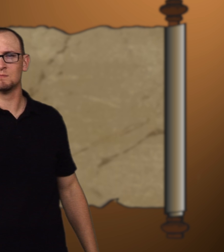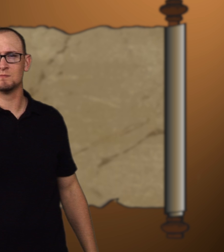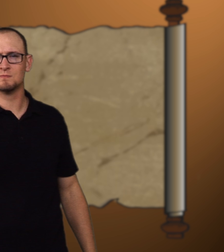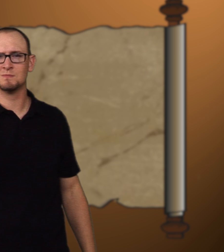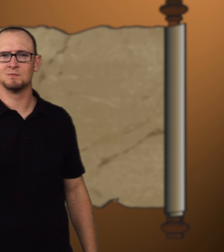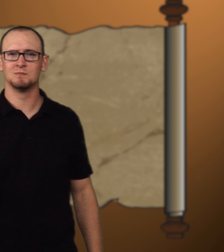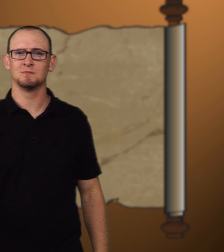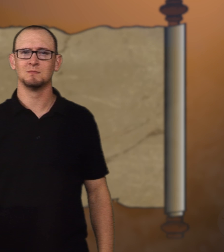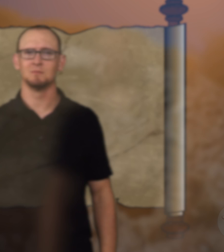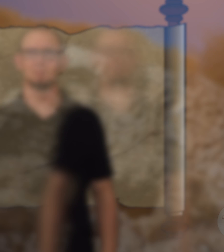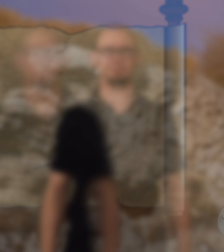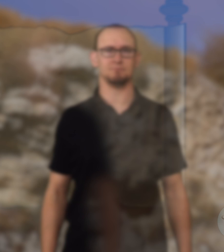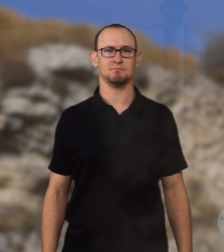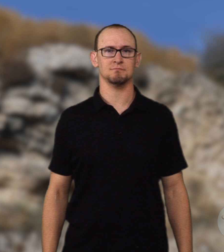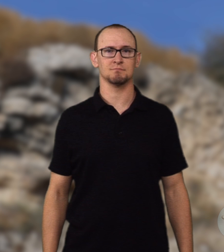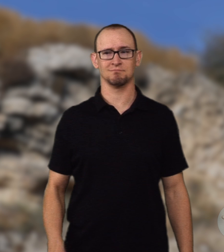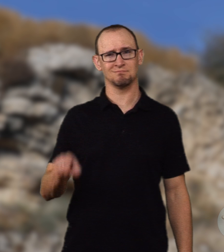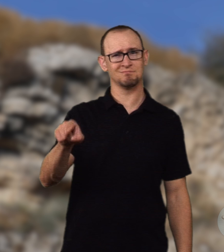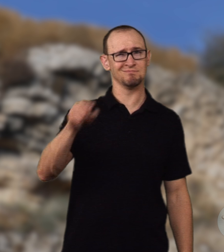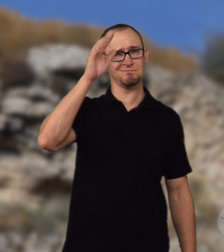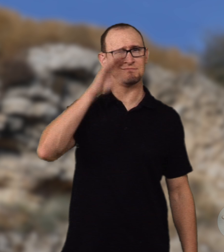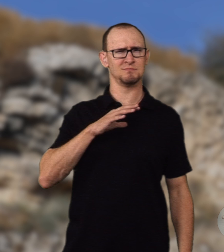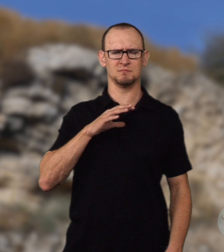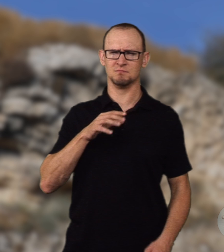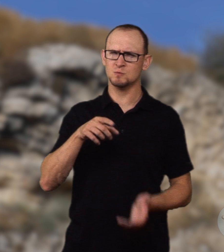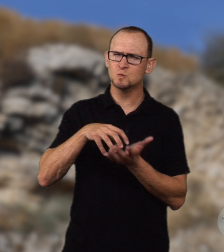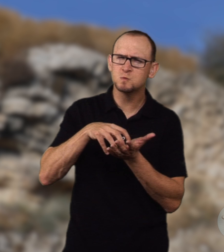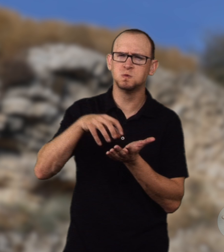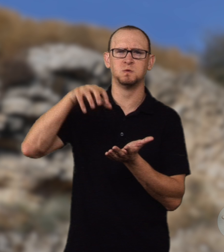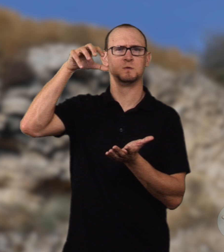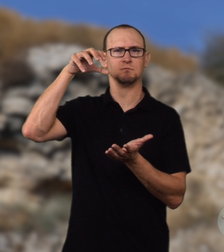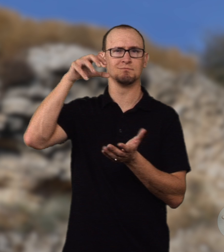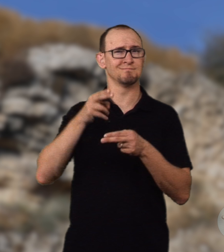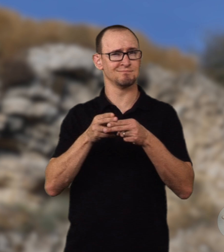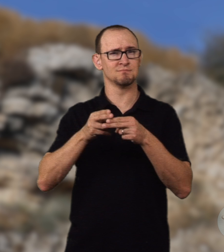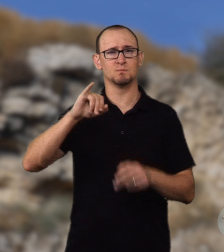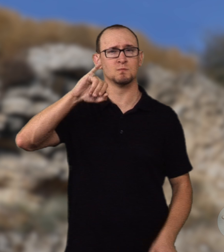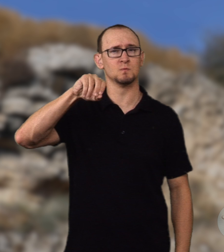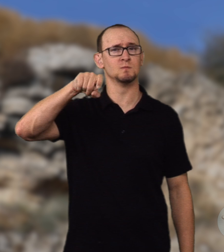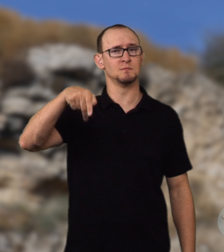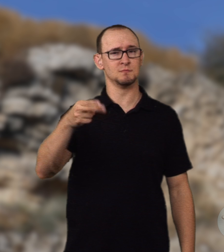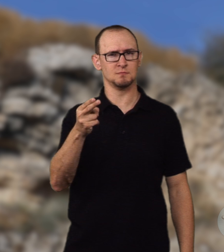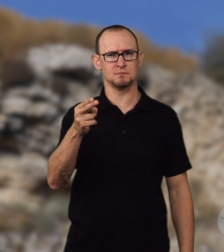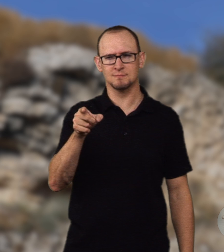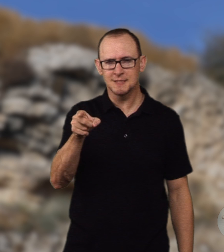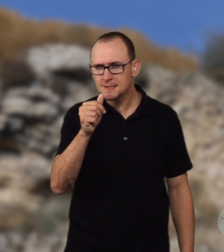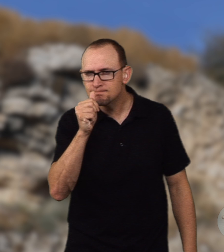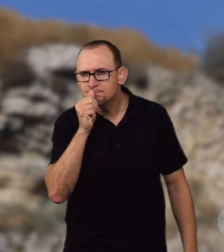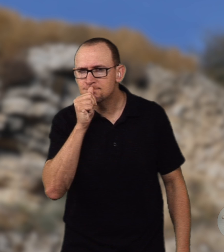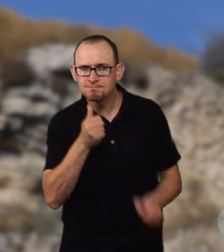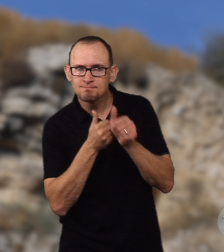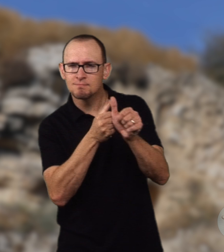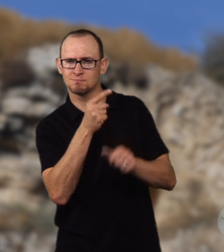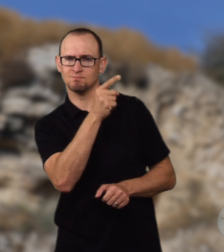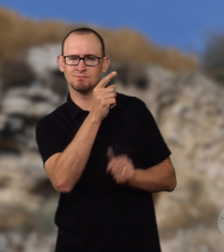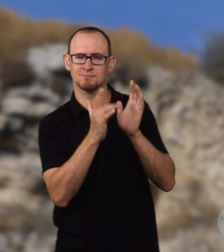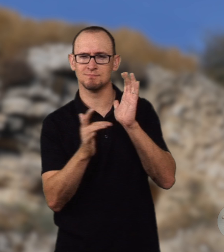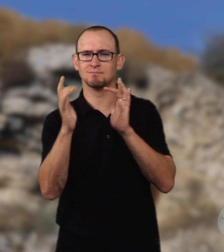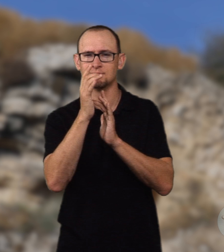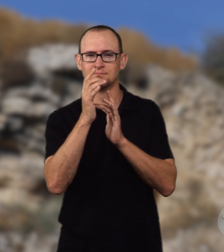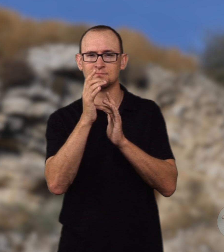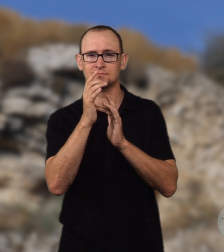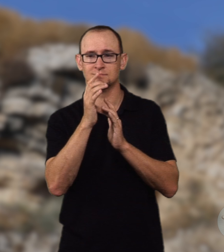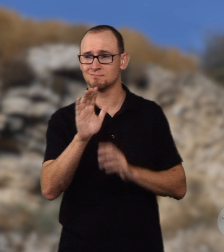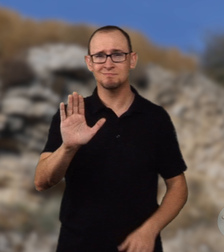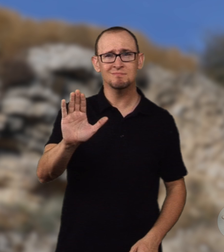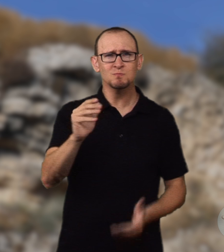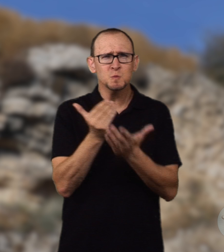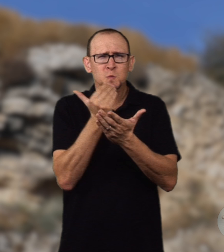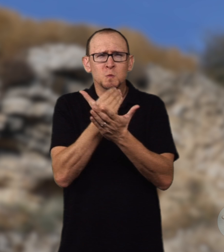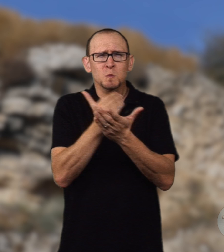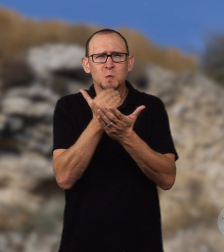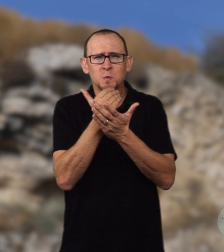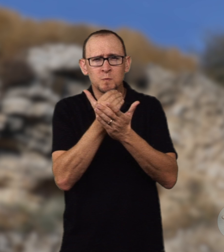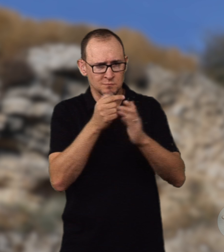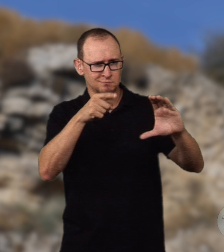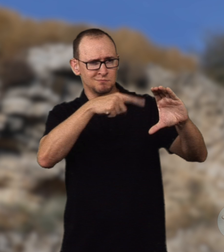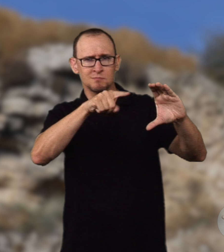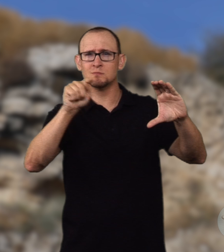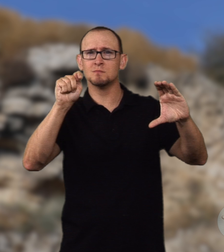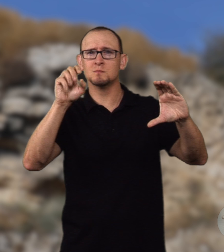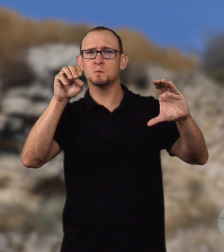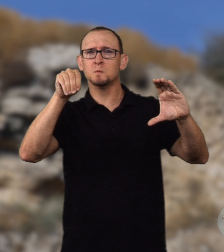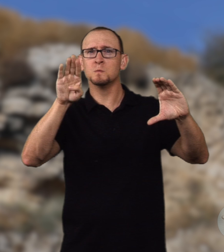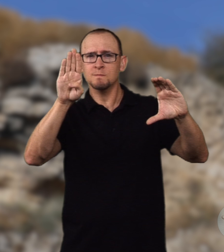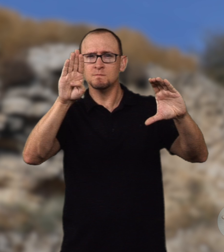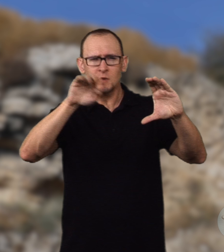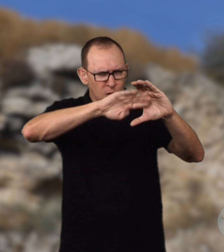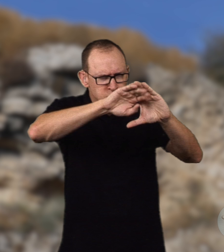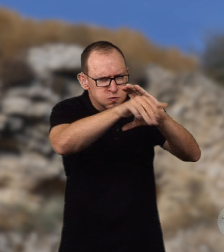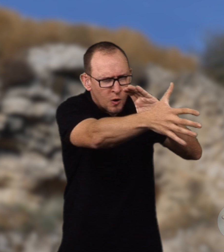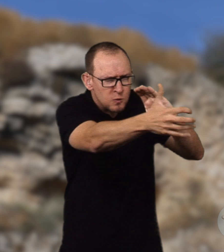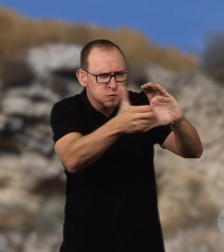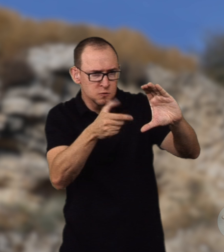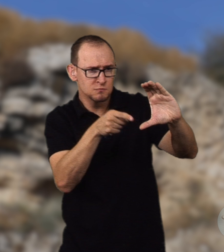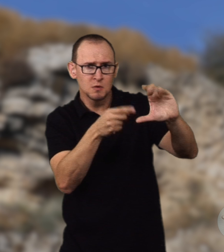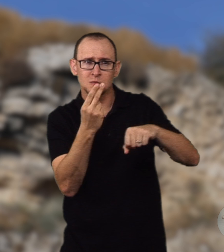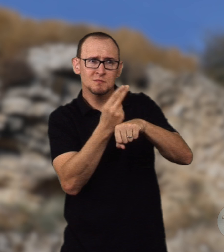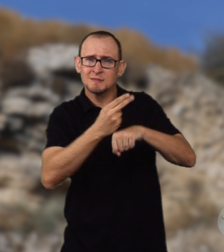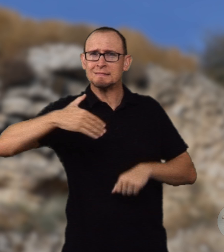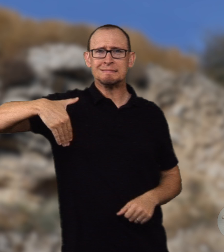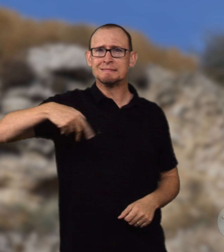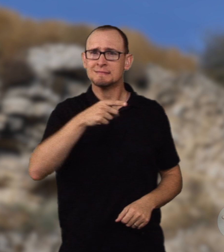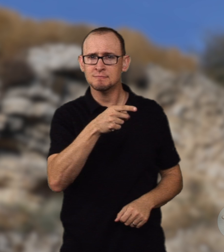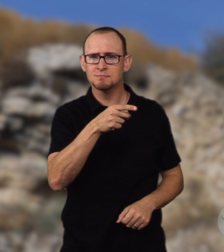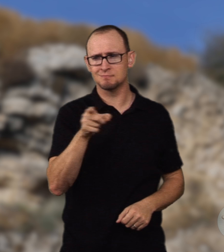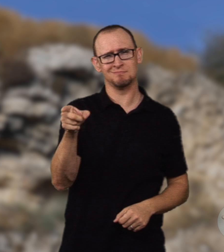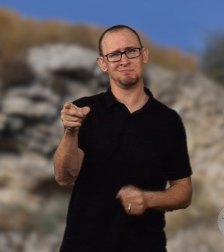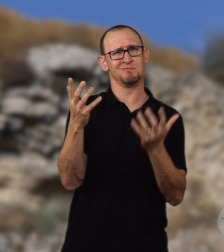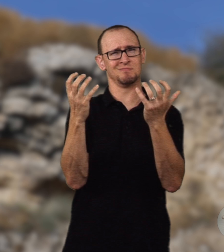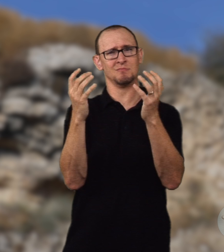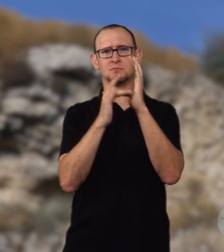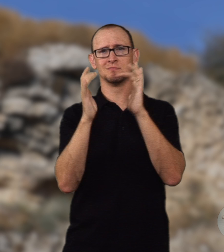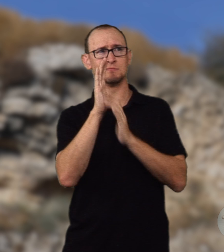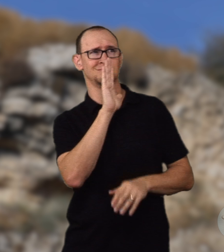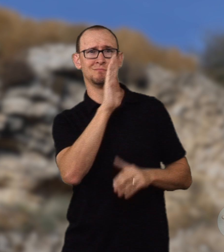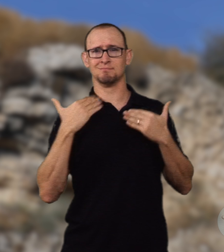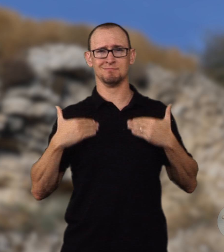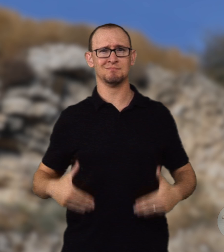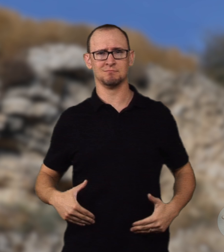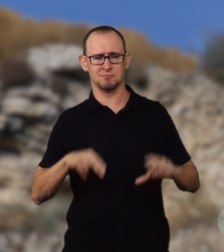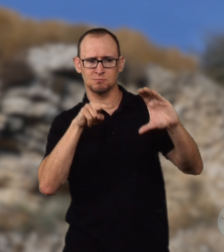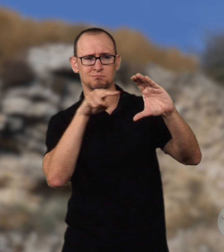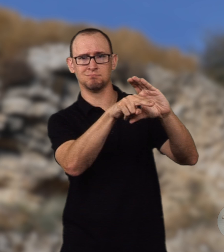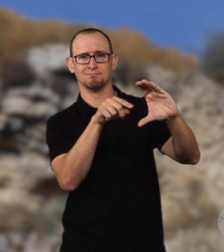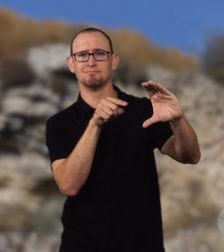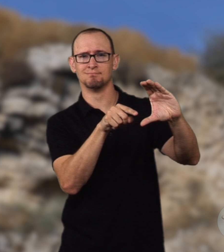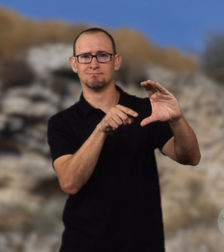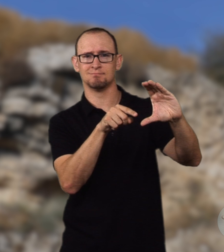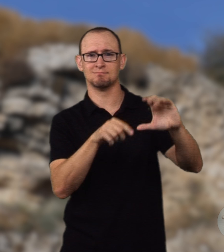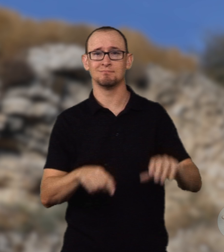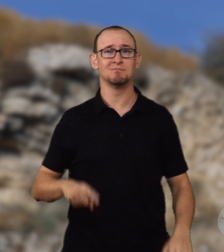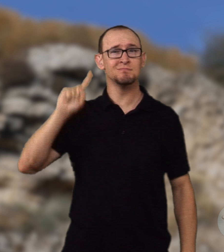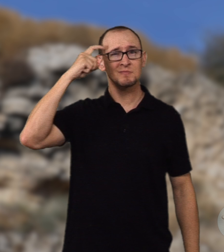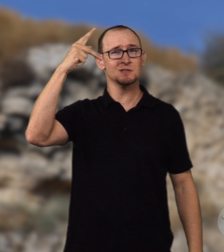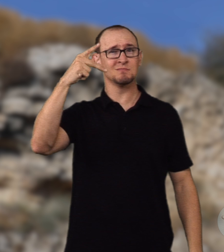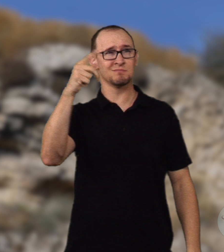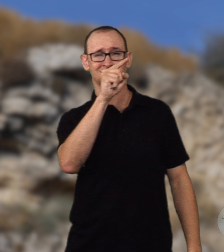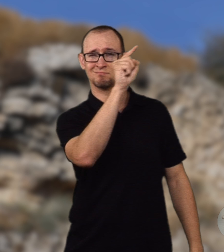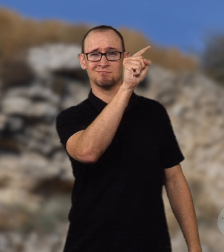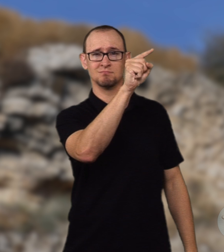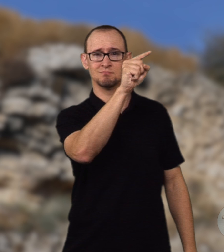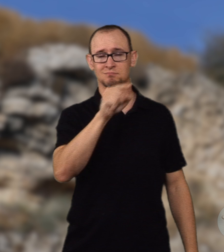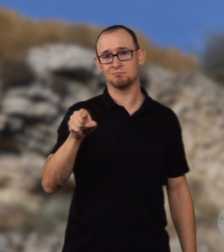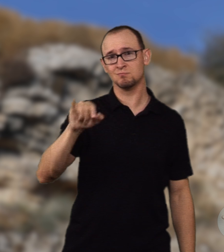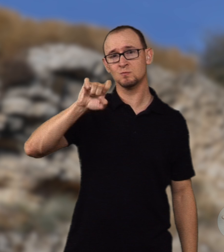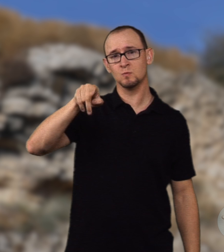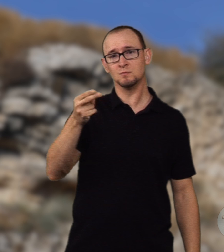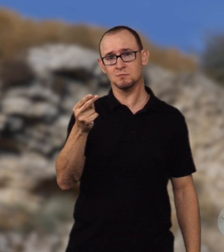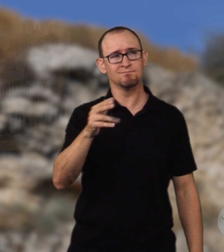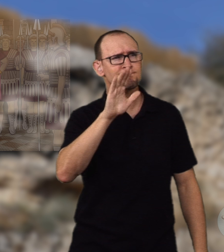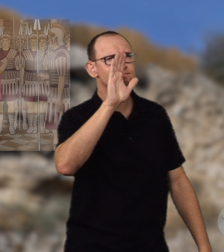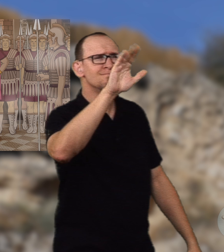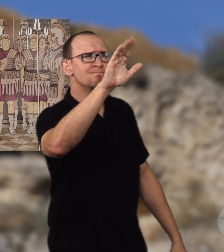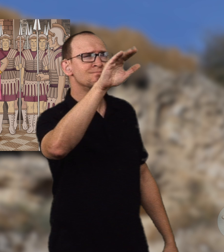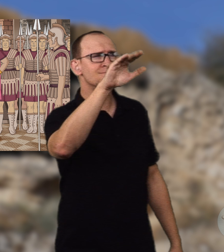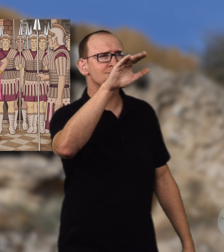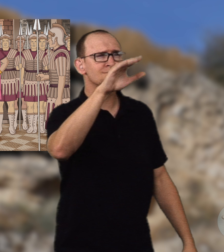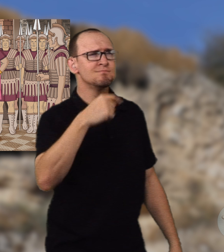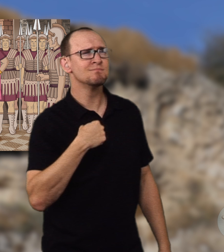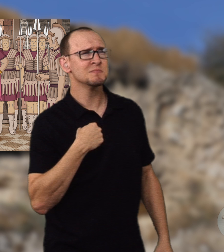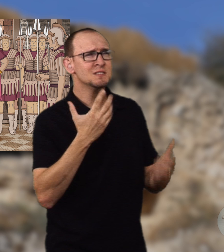When it was evening, there came a rich man from Arimathea named Joseph, who himself was a disciple of Jesus. and placed it in his own new tomb that he had cut into the rock. Then he rolled a great stone across the entrance to the tomb and went away.